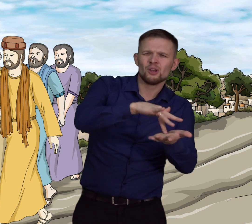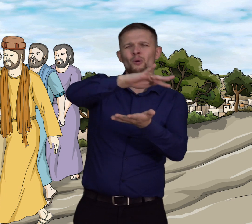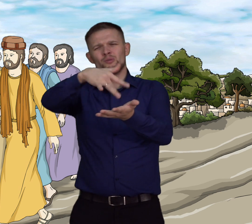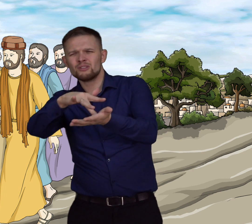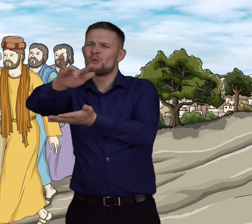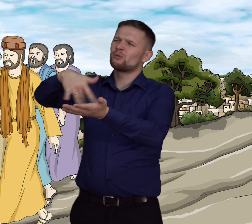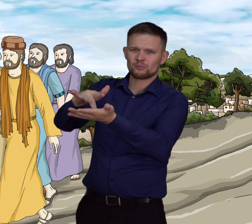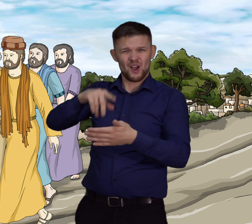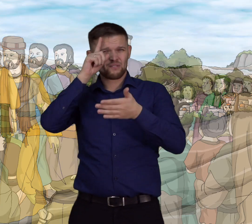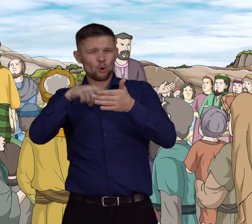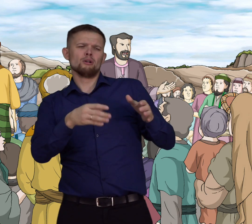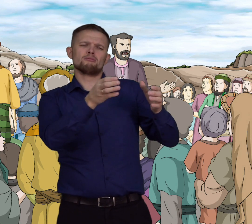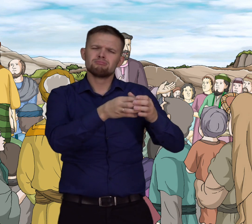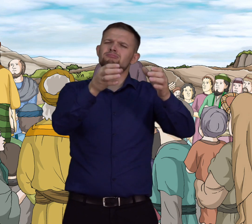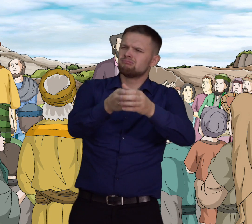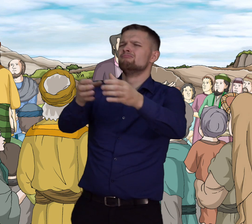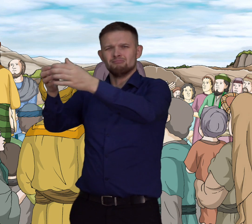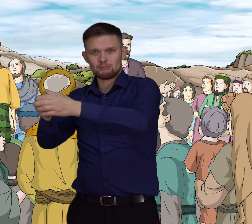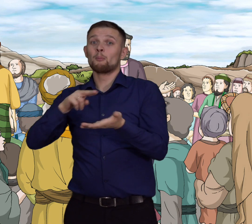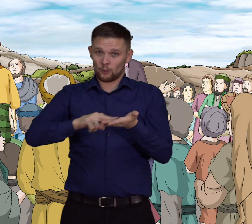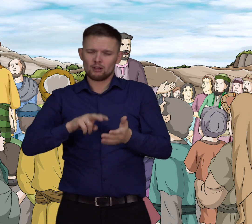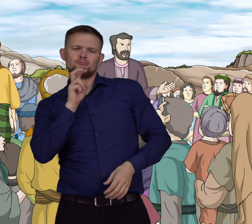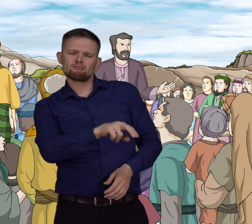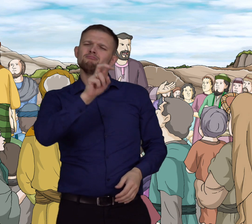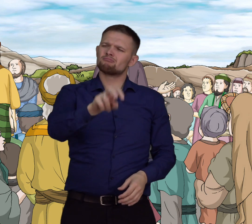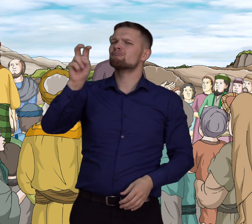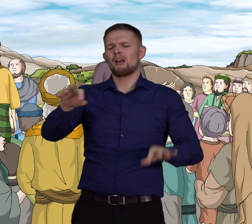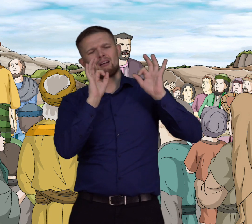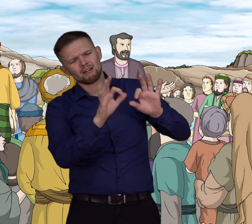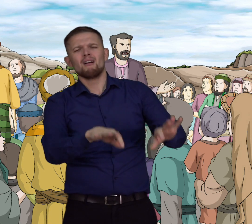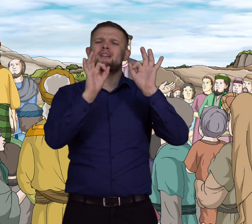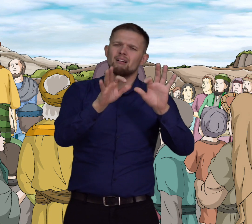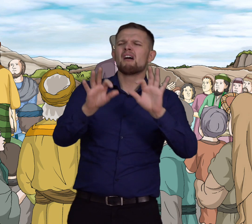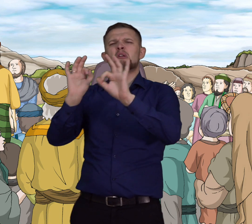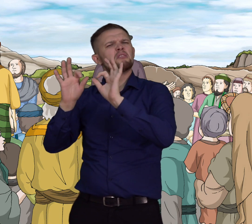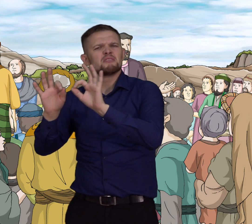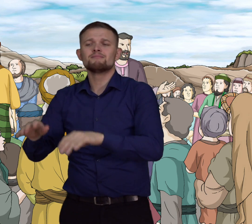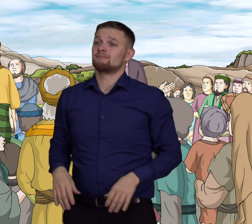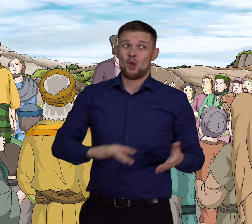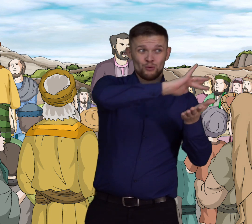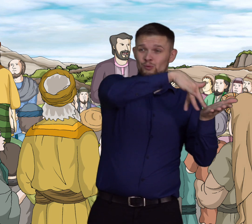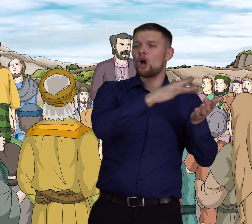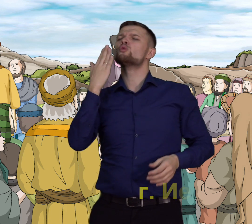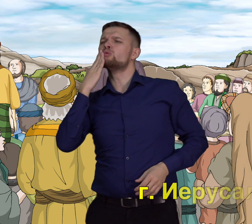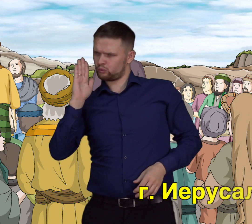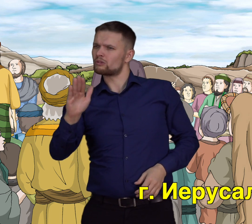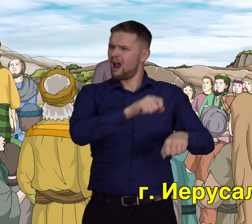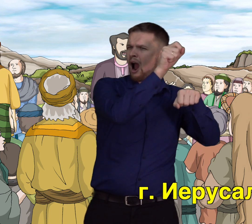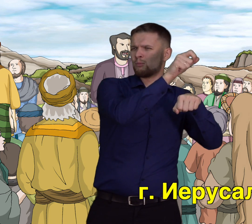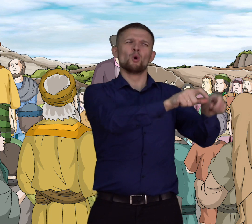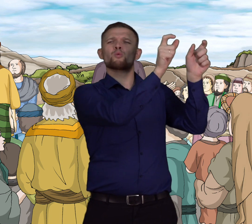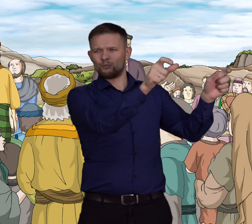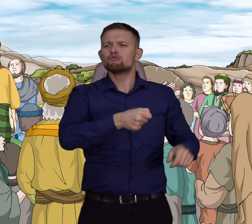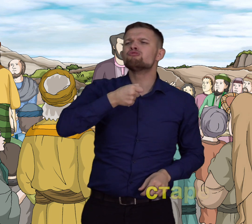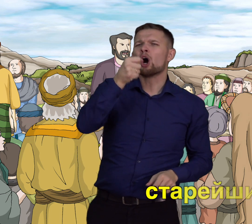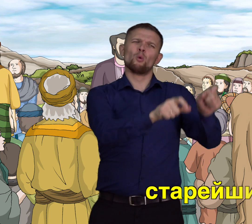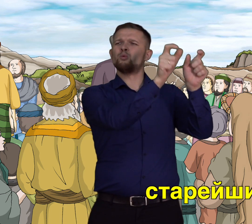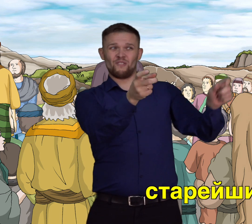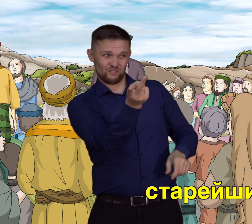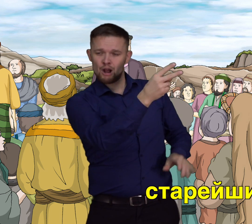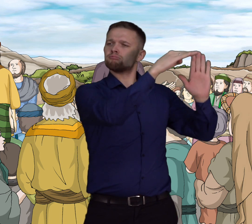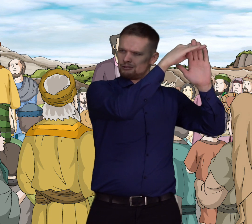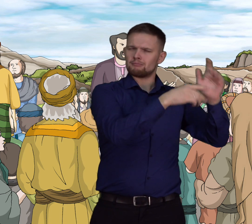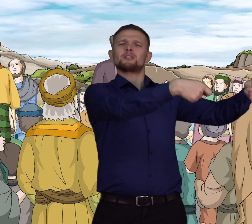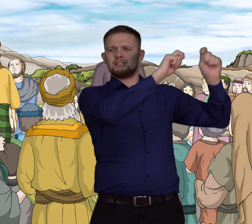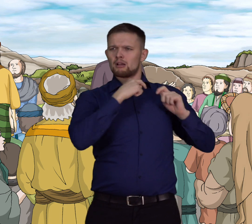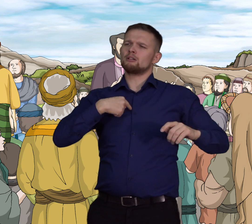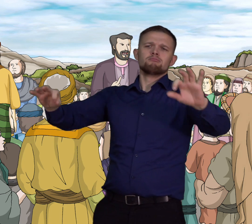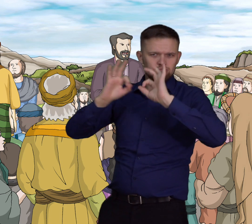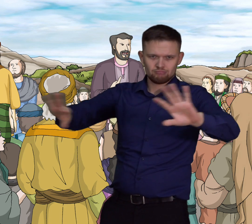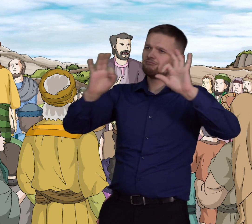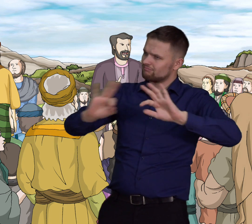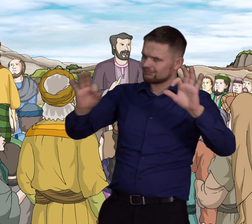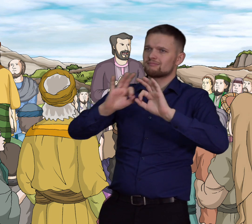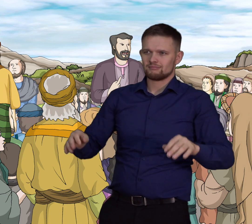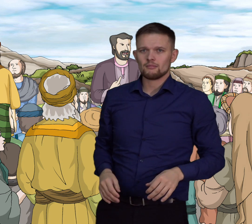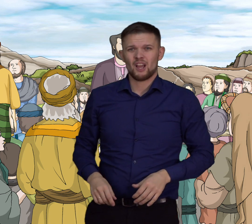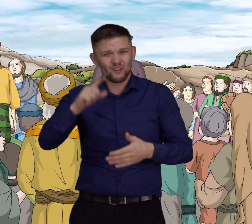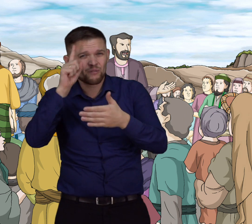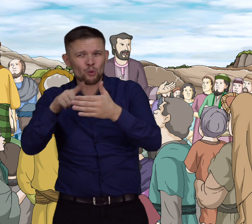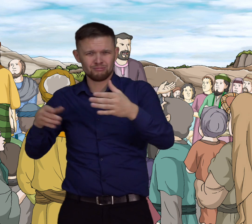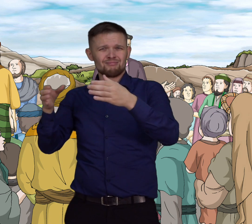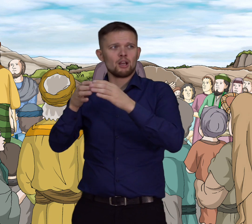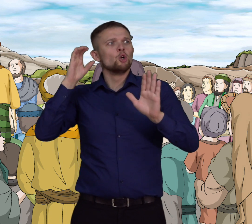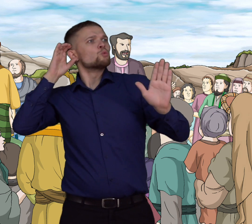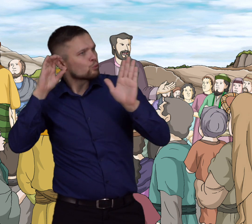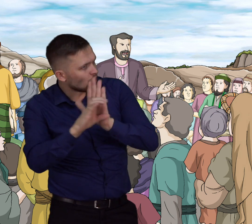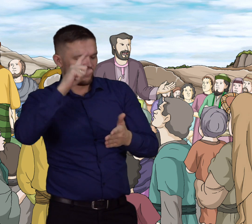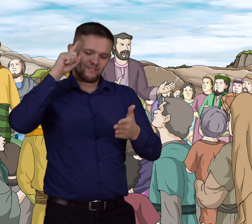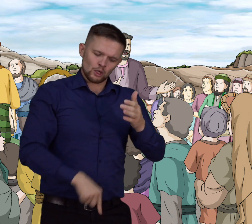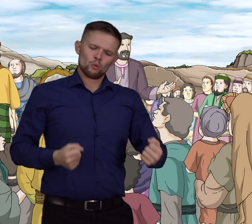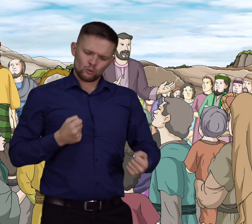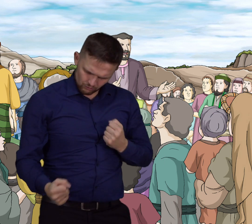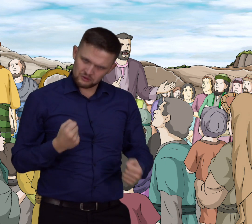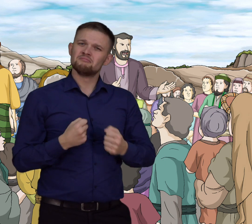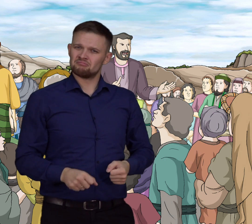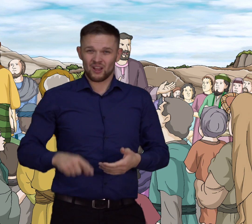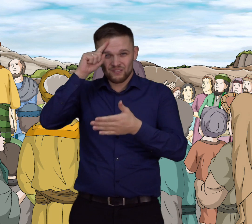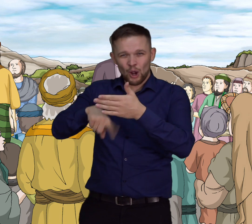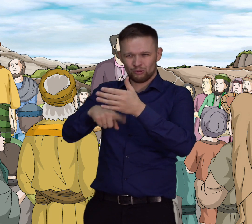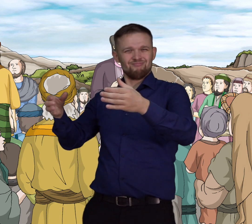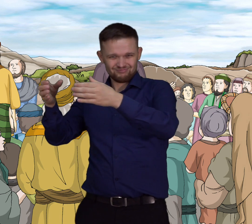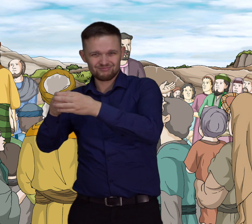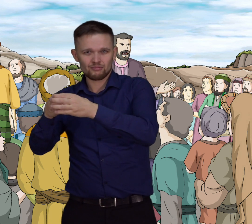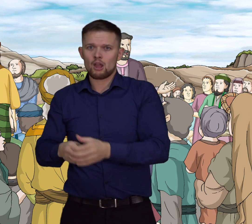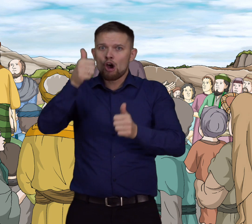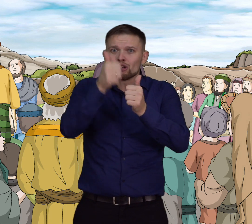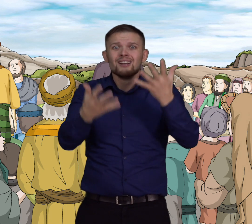As they went from town to town, they delivered the decisions handed down by the apostles and elders in Jerusalem for the people to obey.